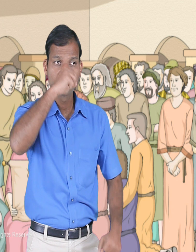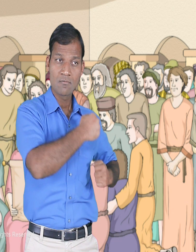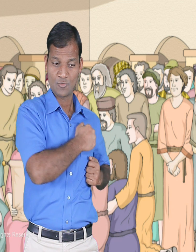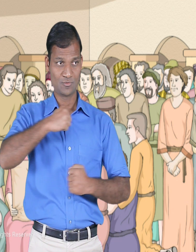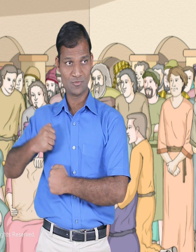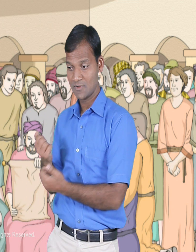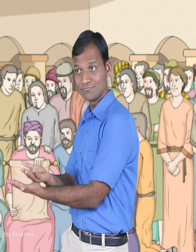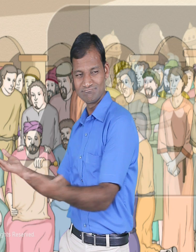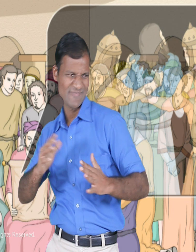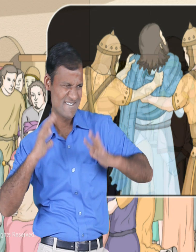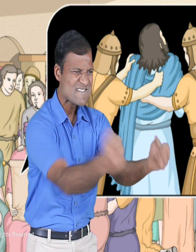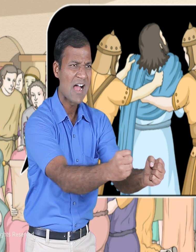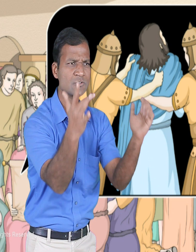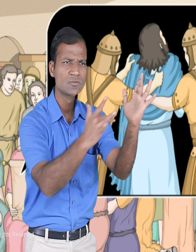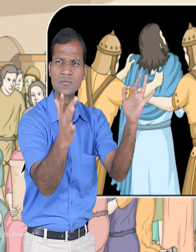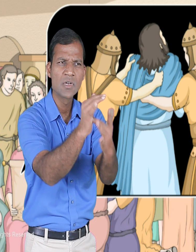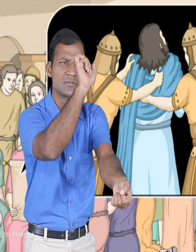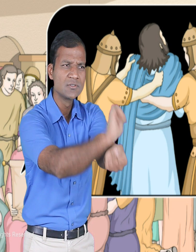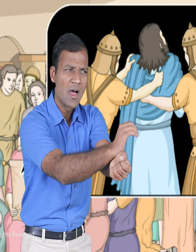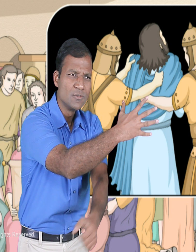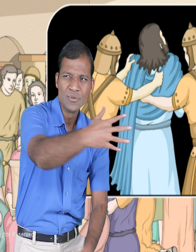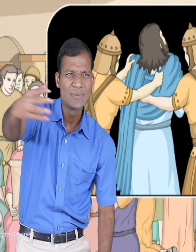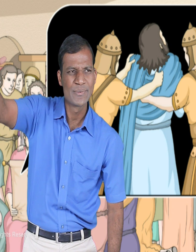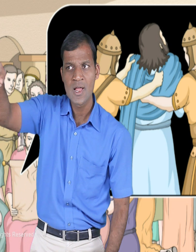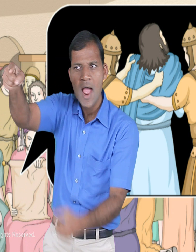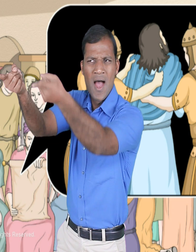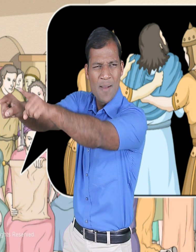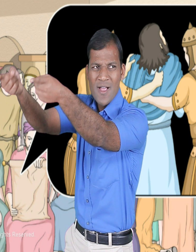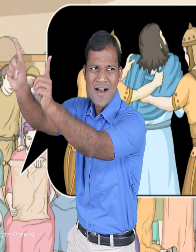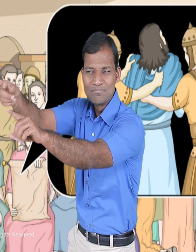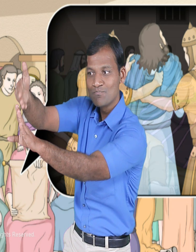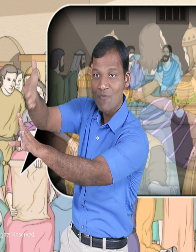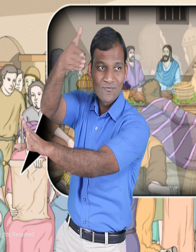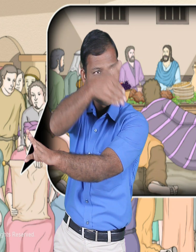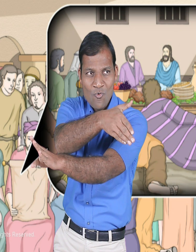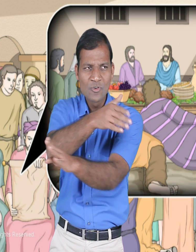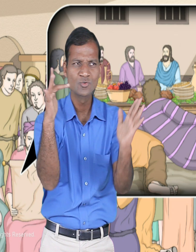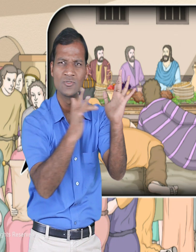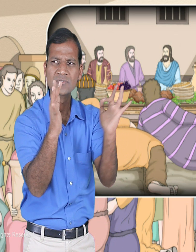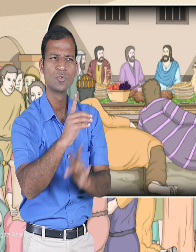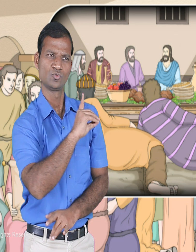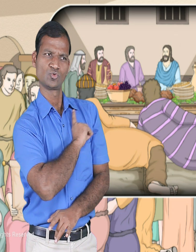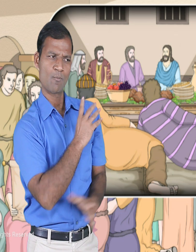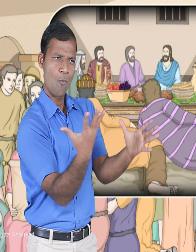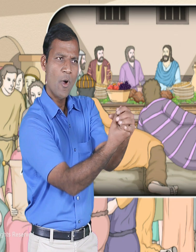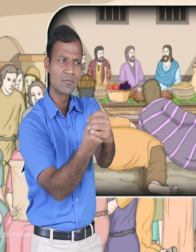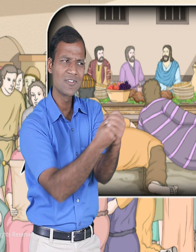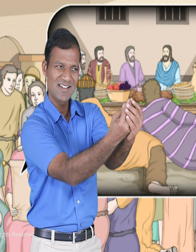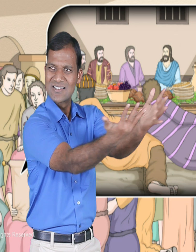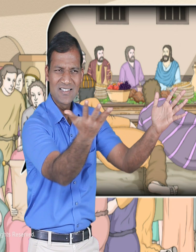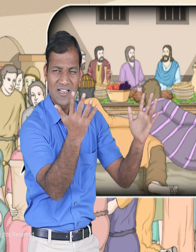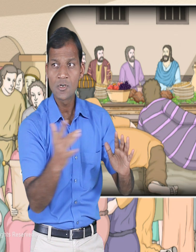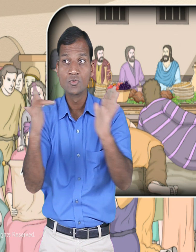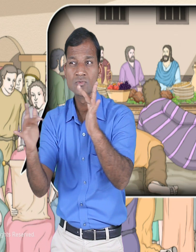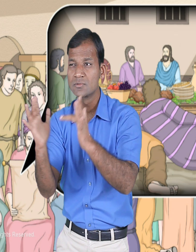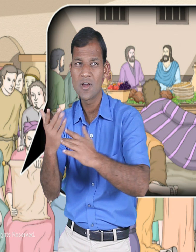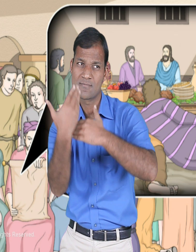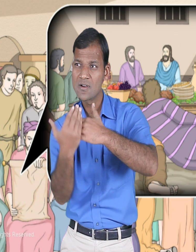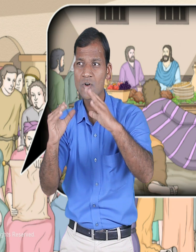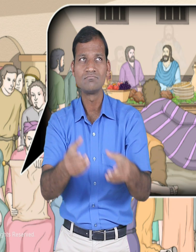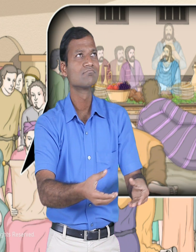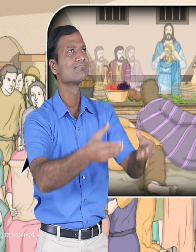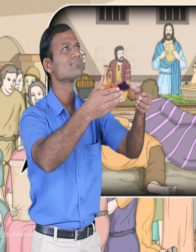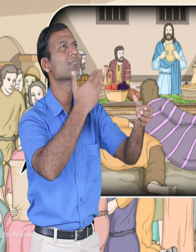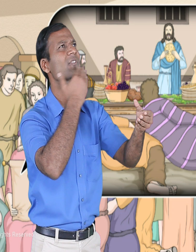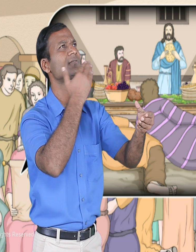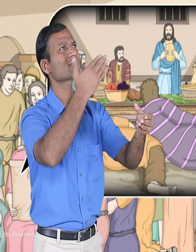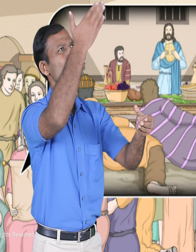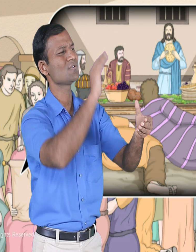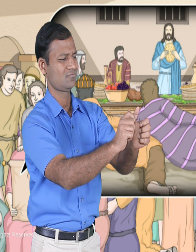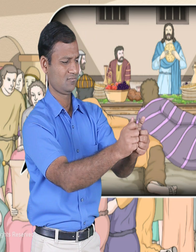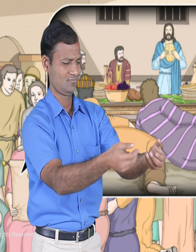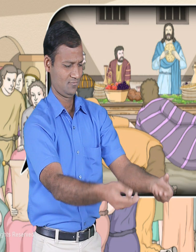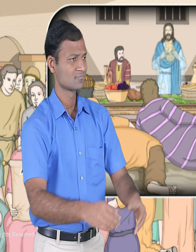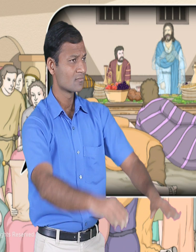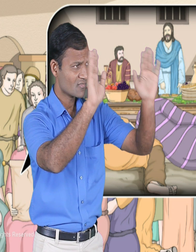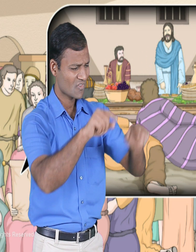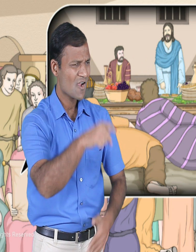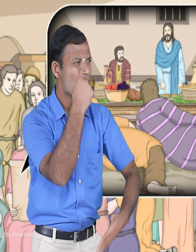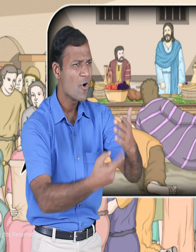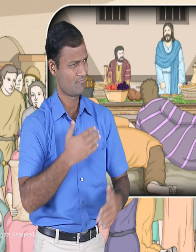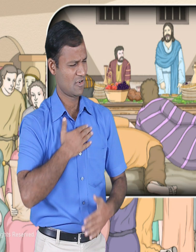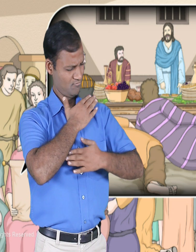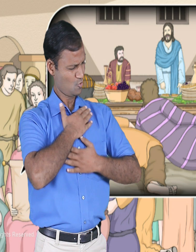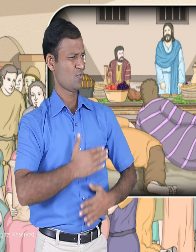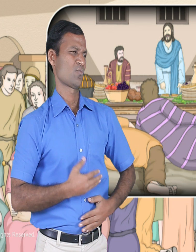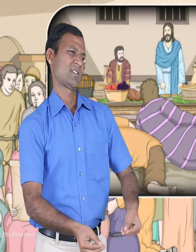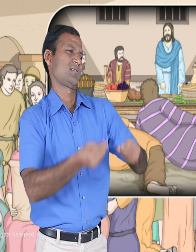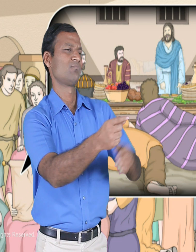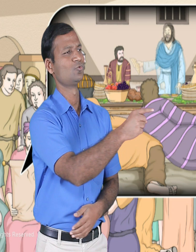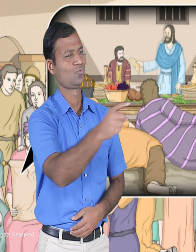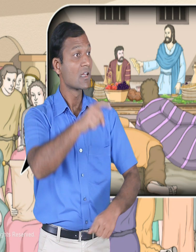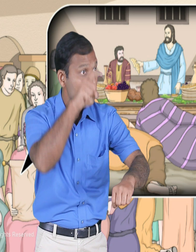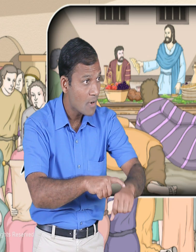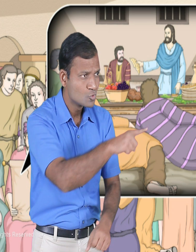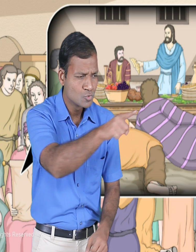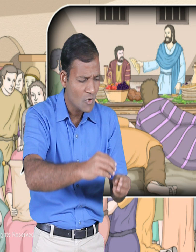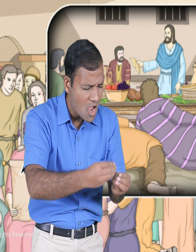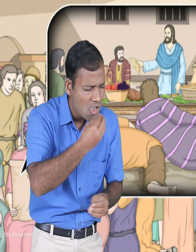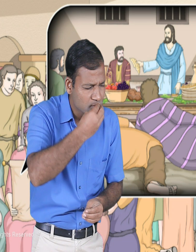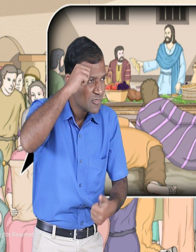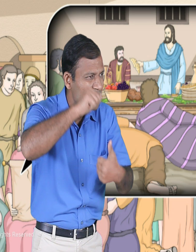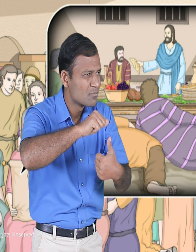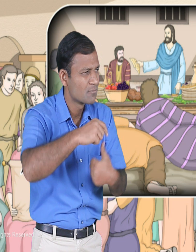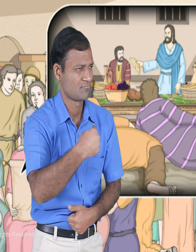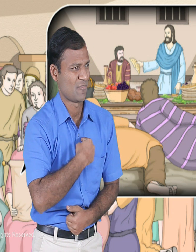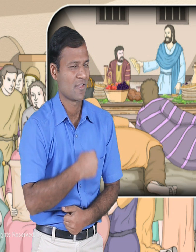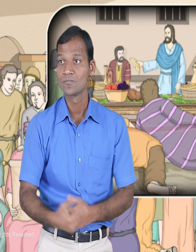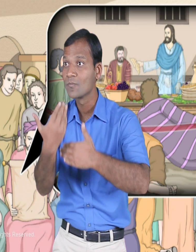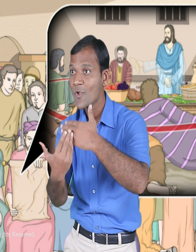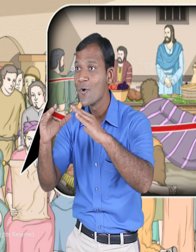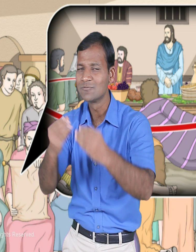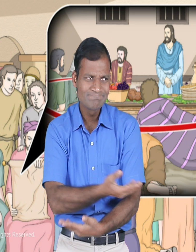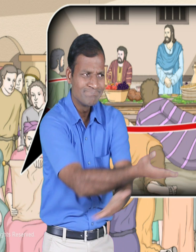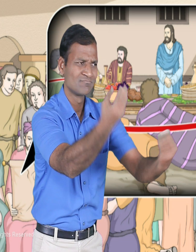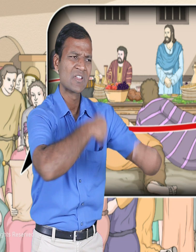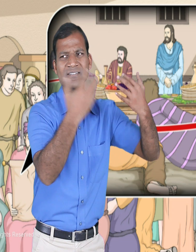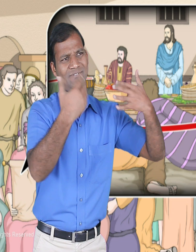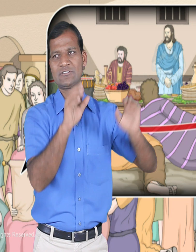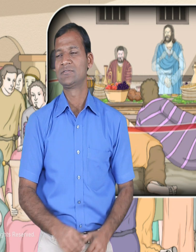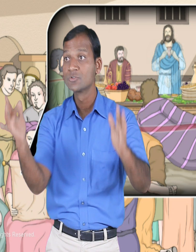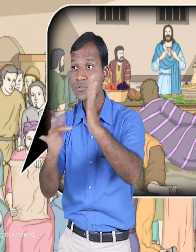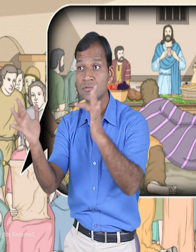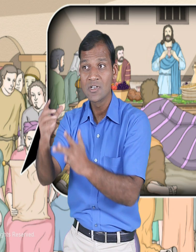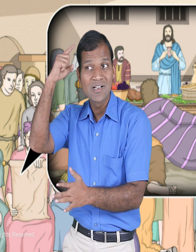For I received from the Lord what I also passed on to you: The Lord Jesus, on the night He was betrayed, took bread, and when He had given thanks, He broke it and said, “This is My body, which is for you;